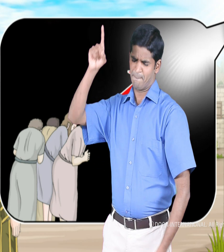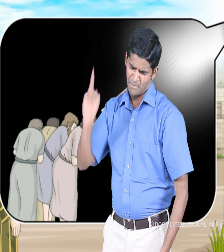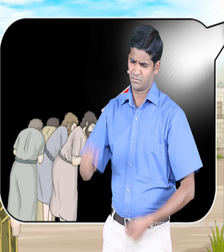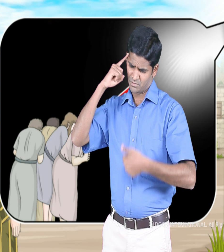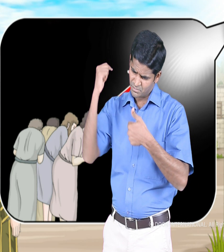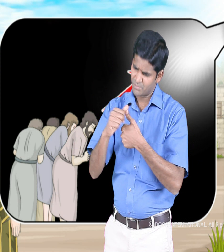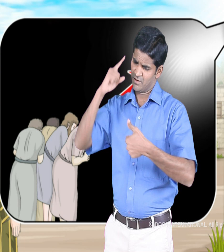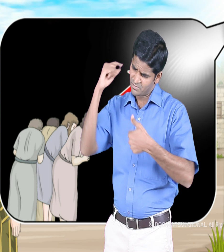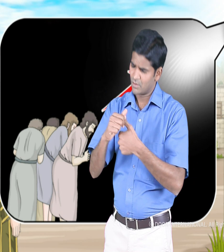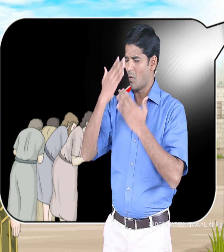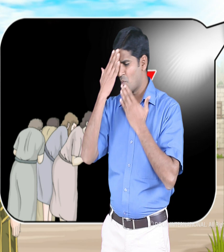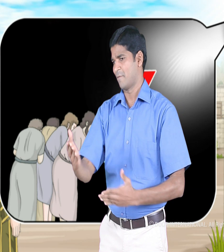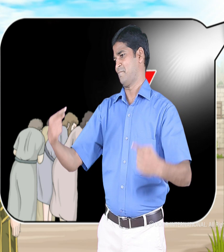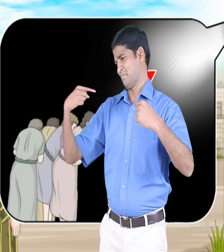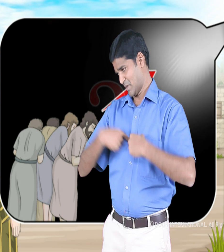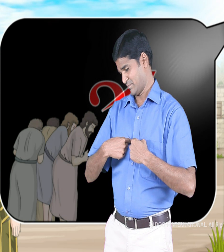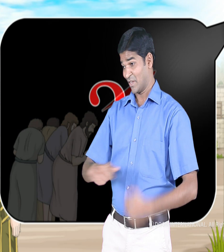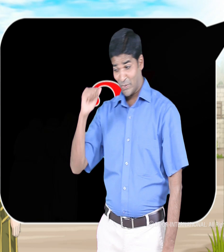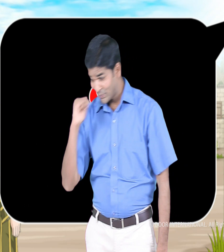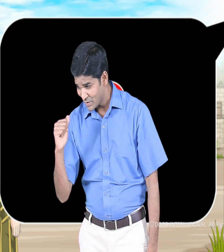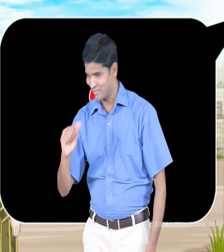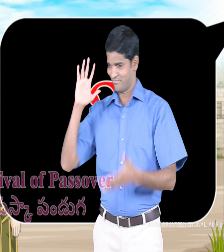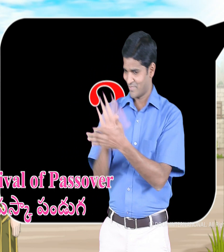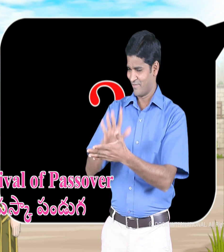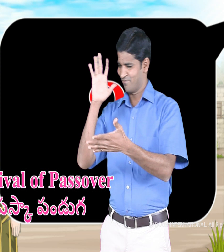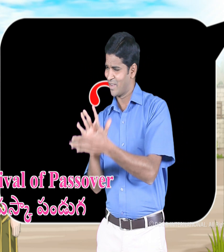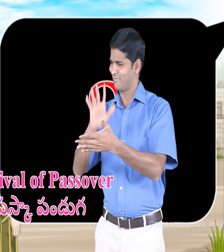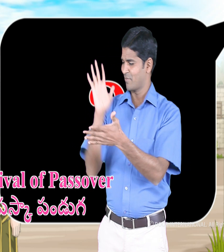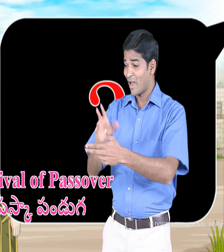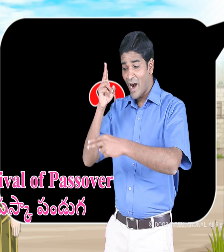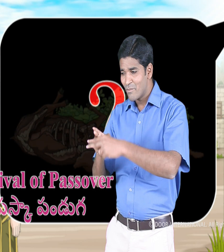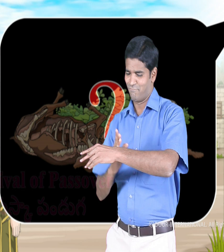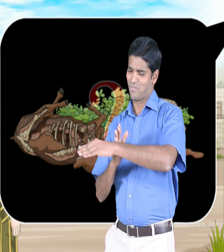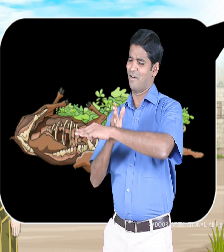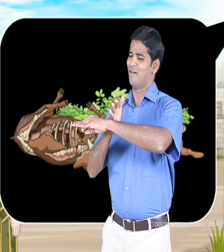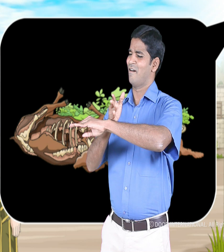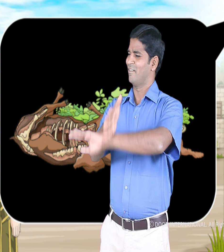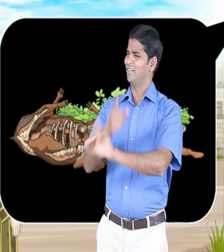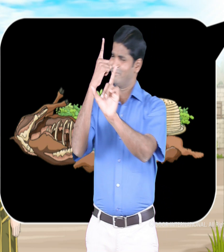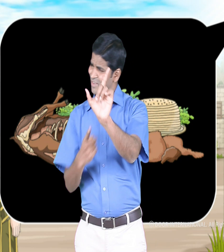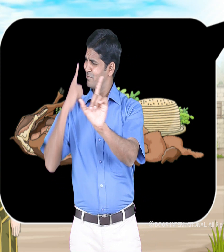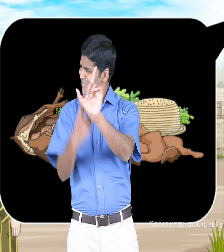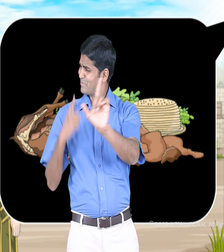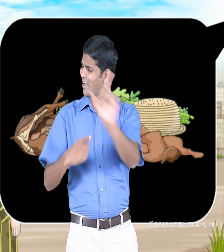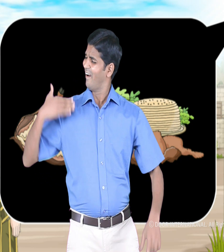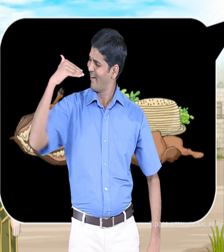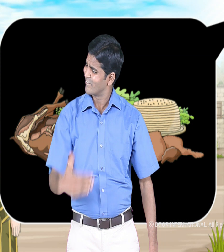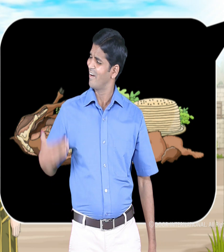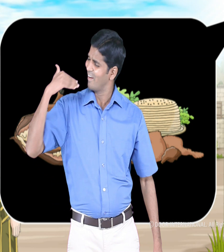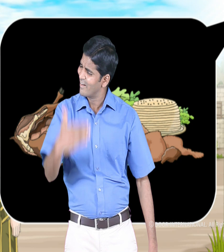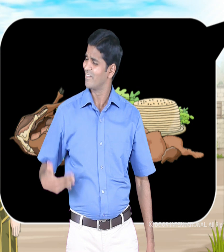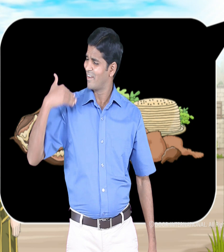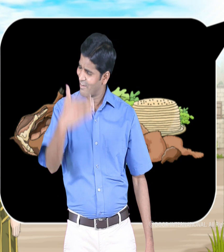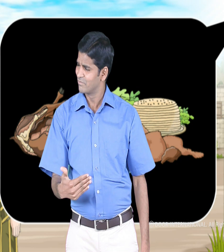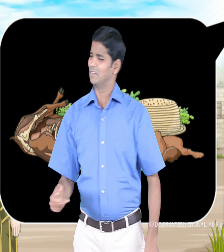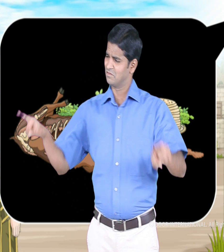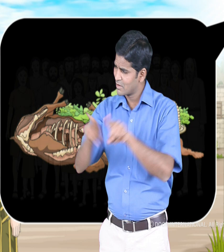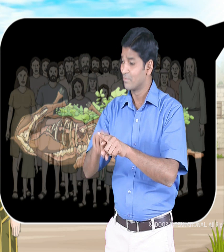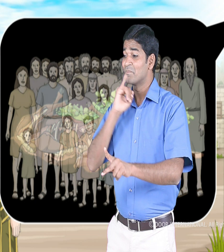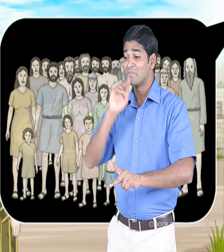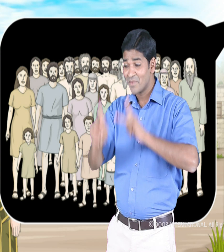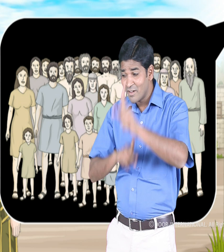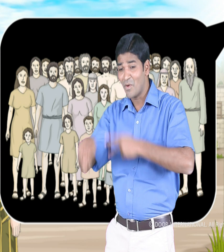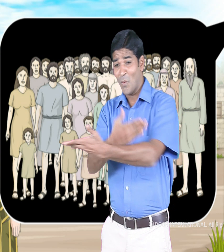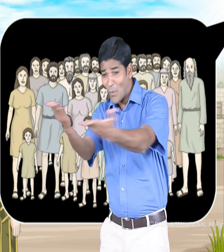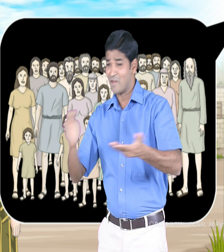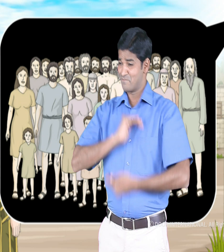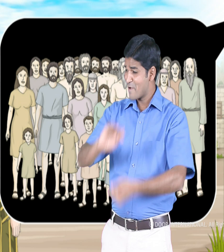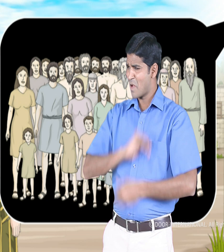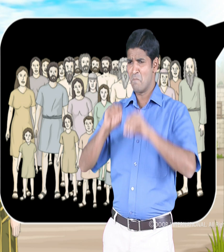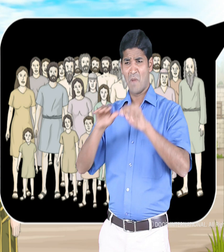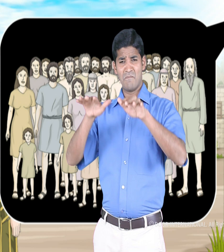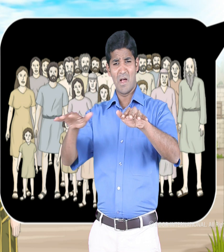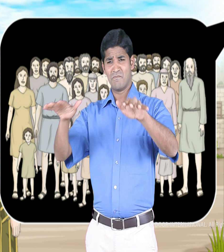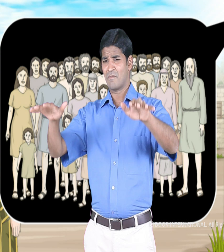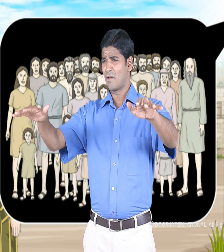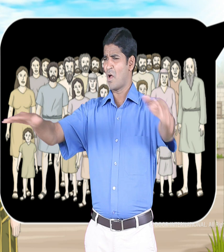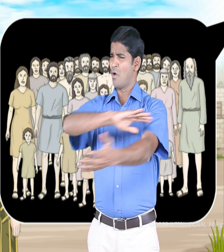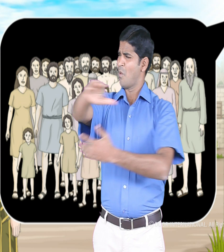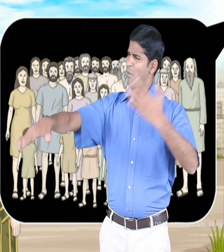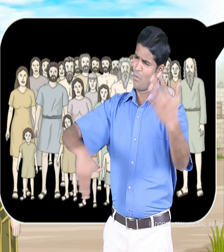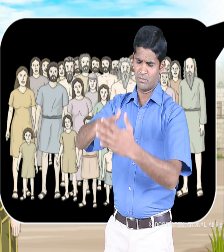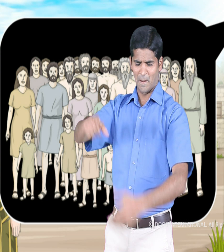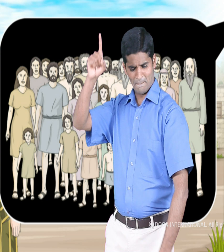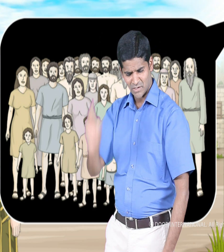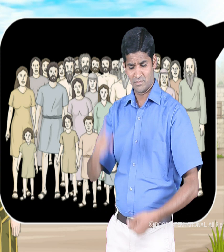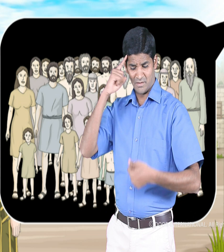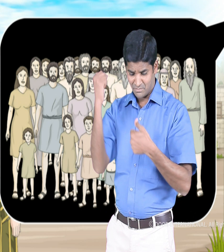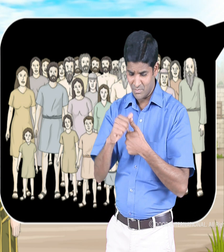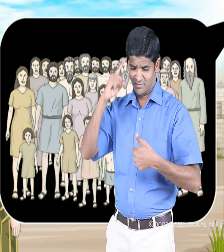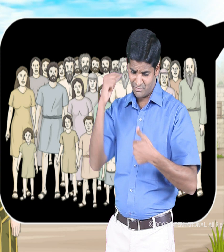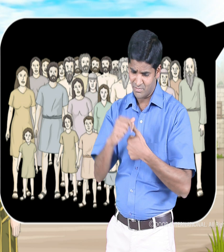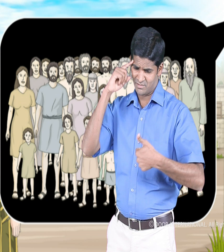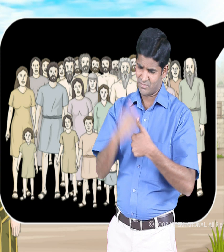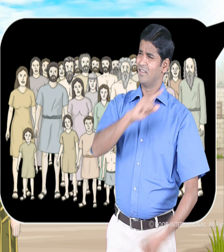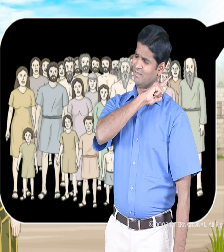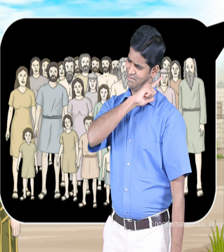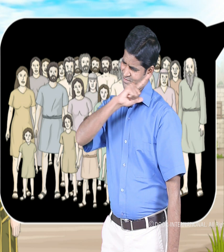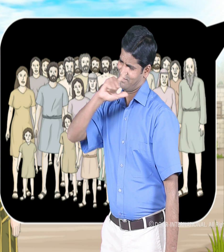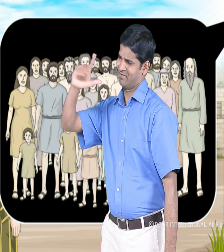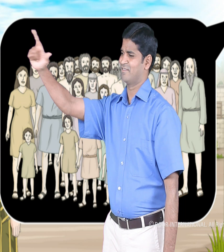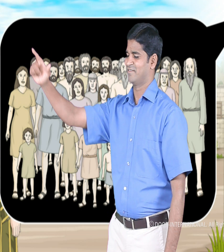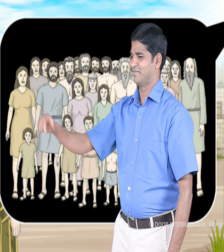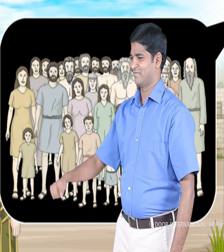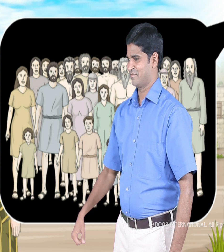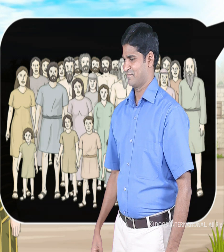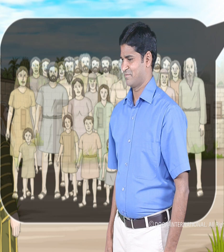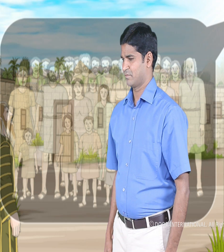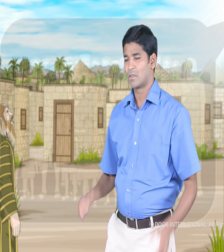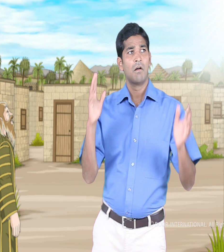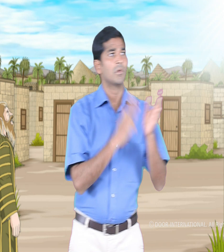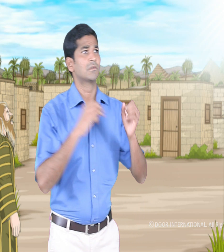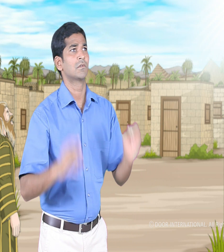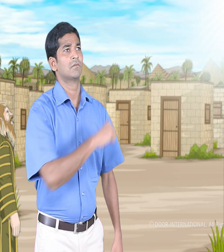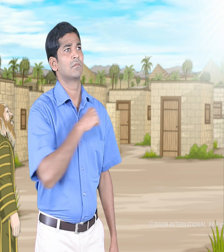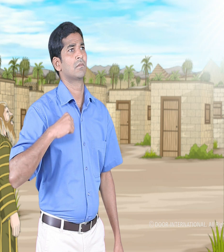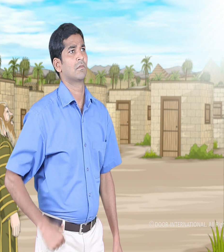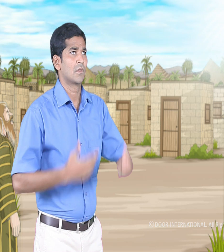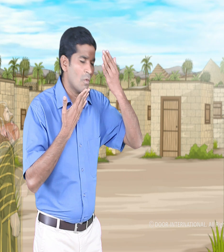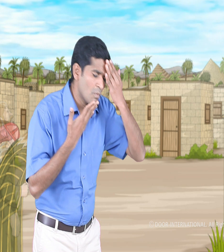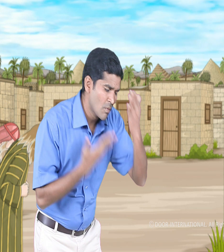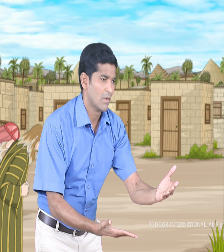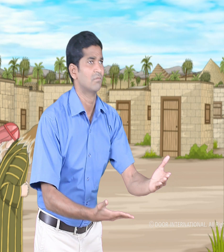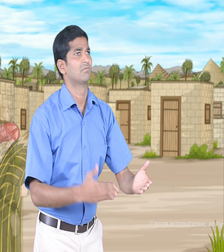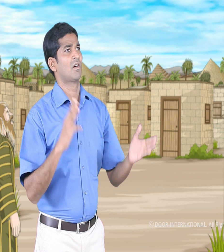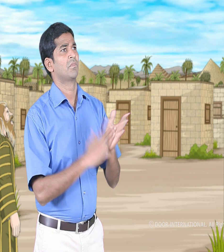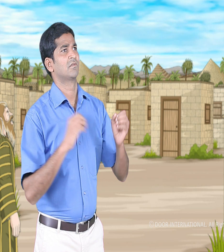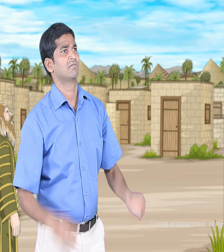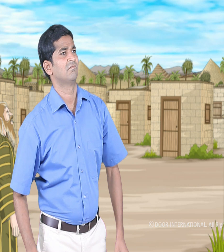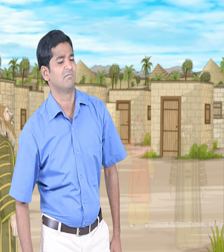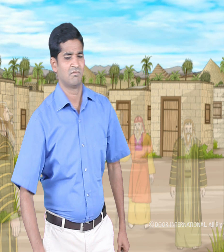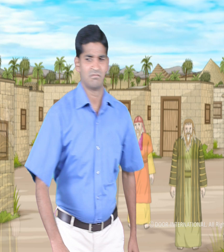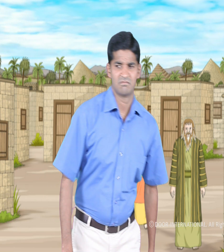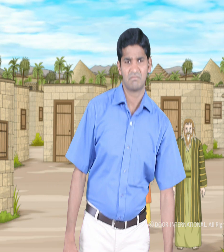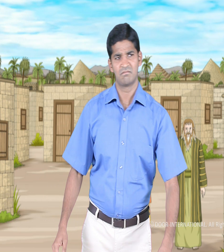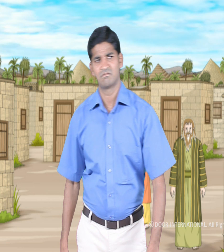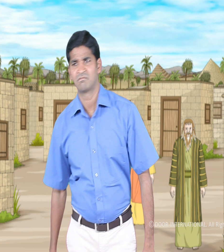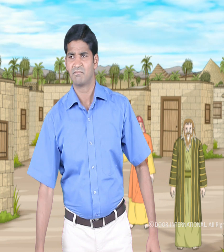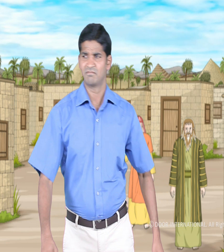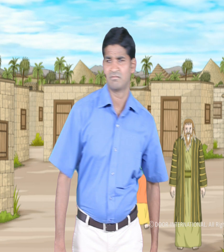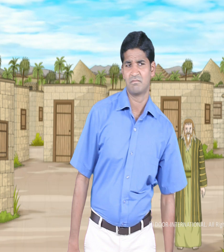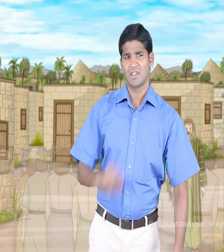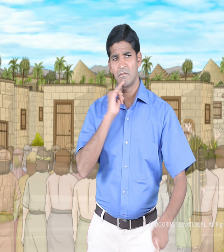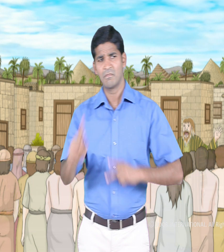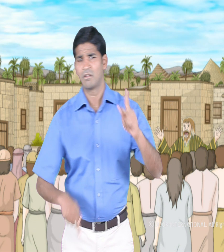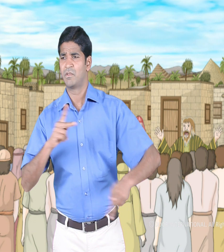And this day will be a memorial for you, and you are to celebrate it as a feast to the LORD, as a permanent statute for the generations to come.